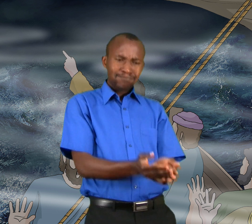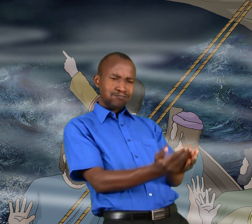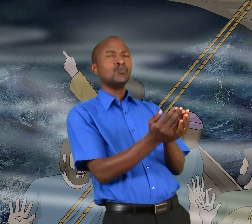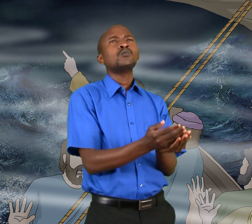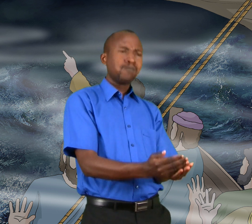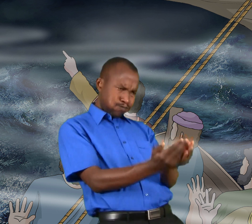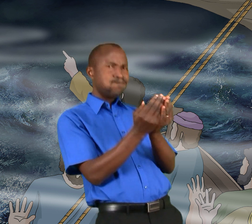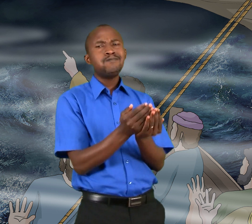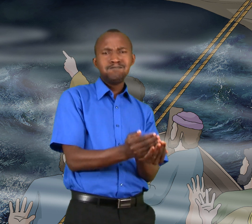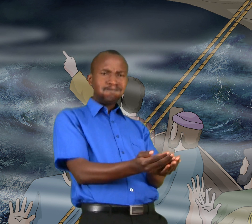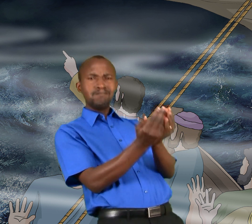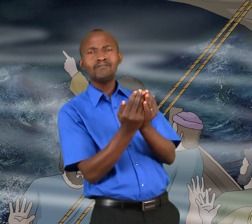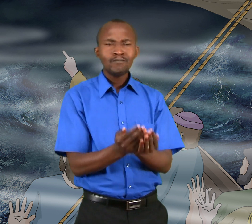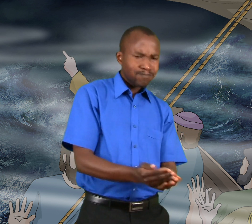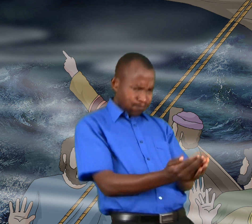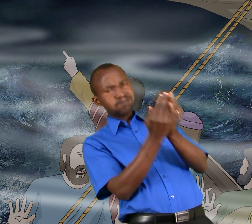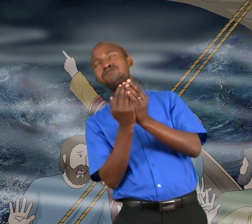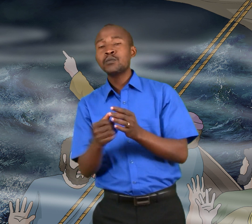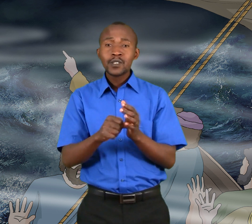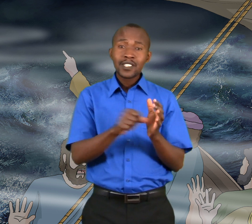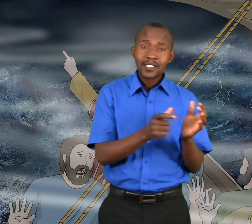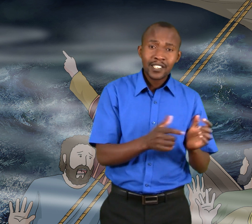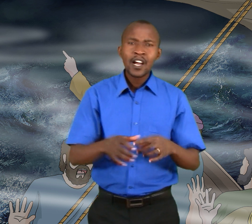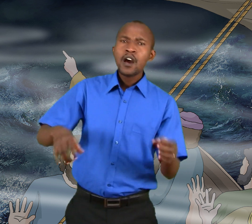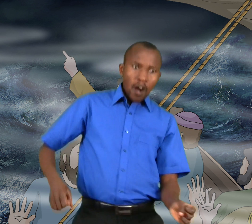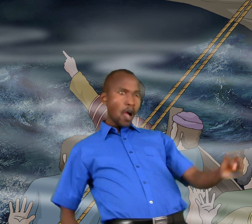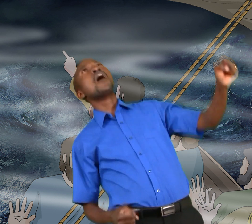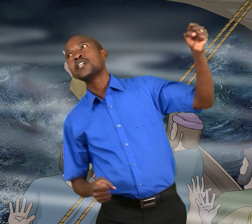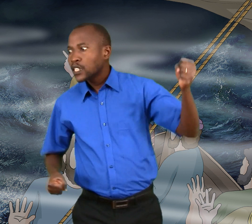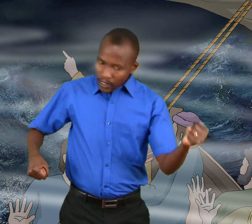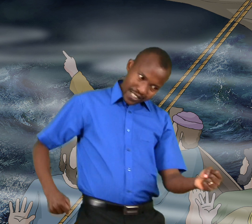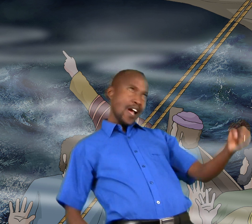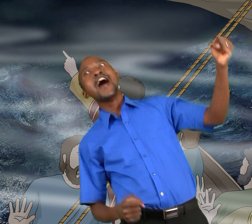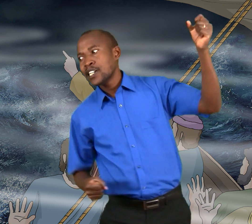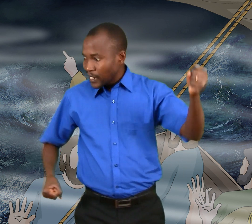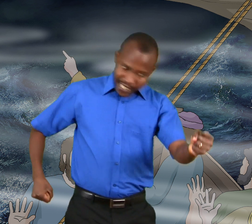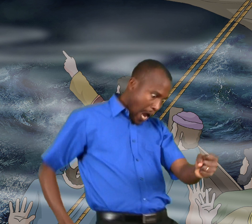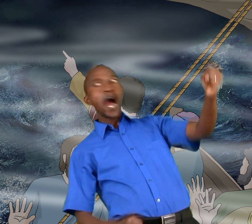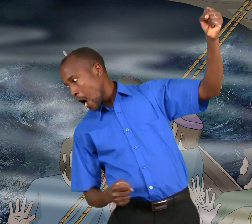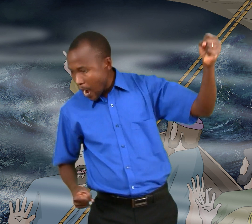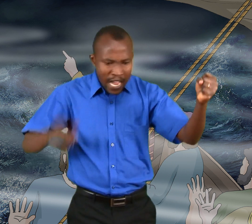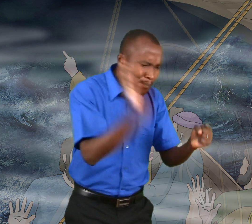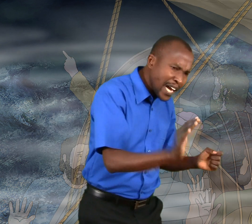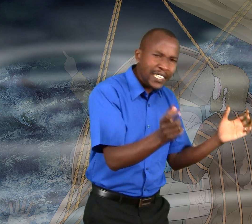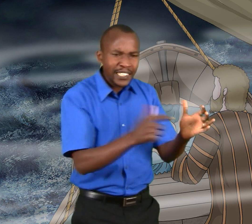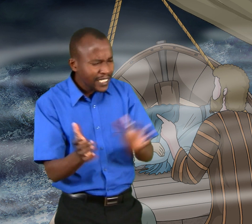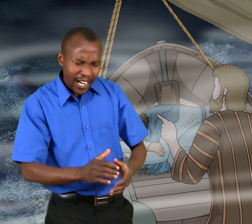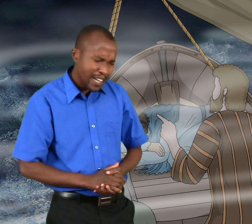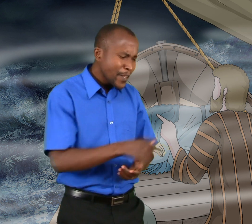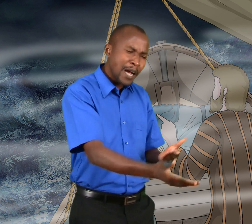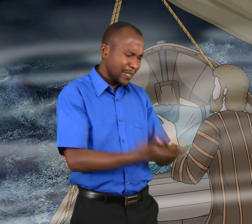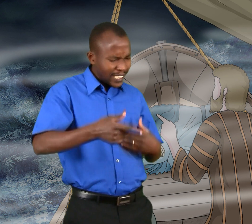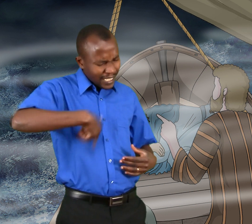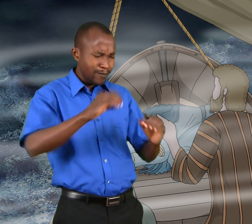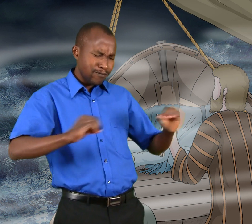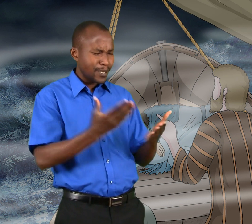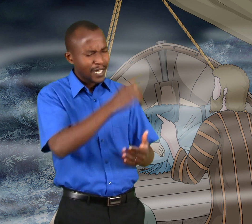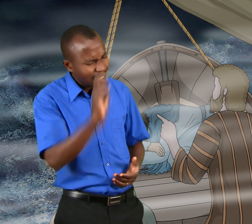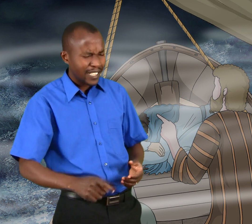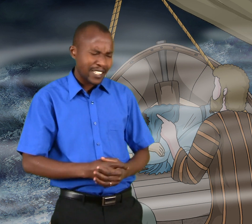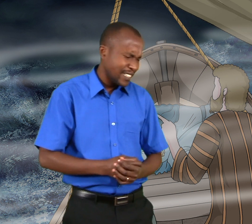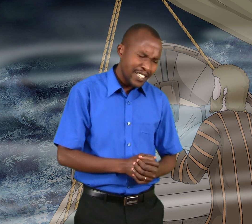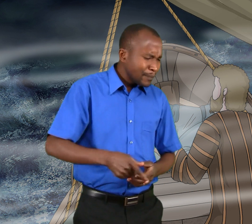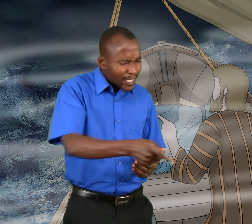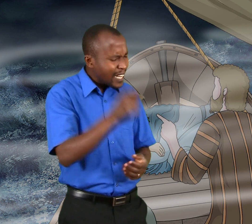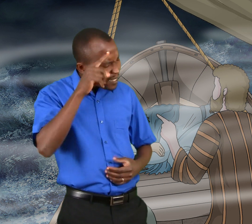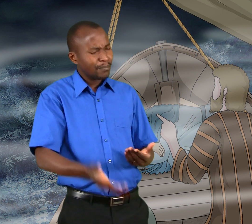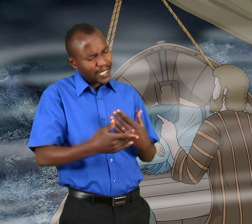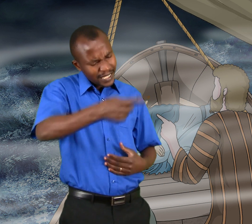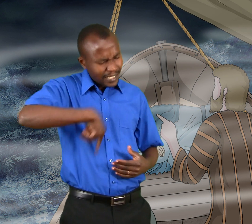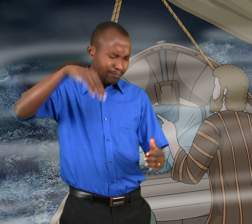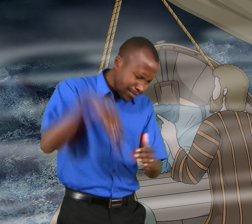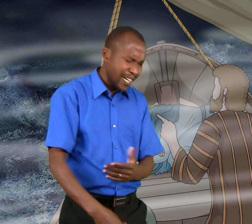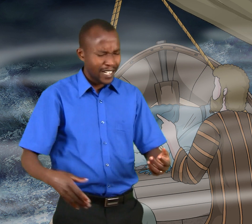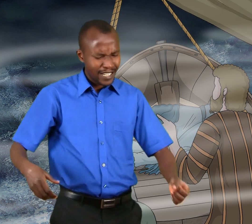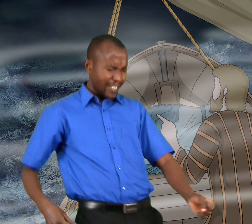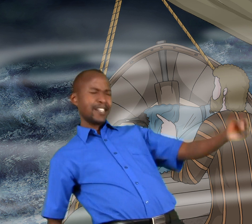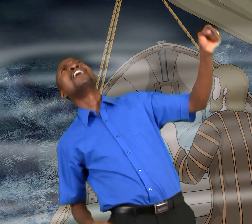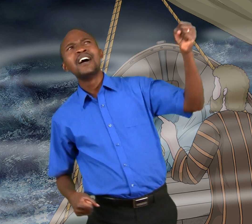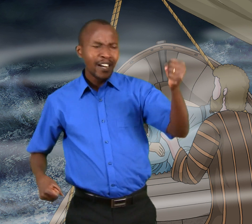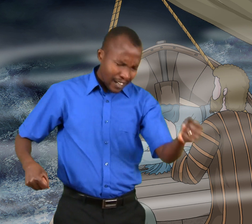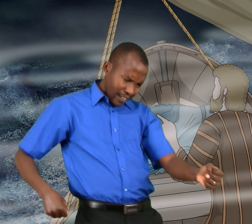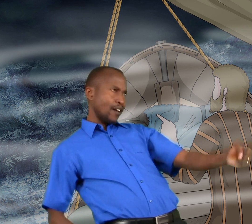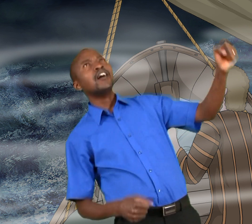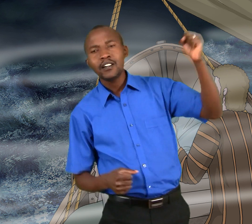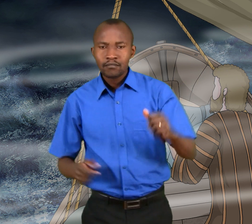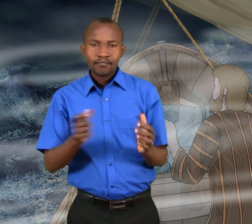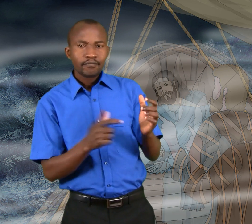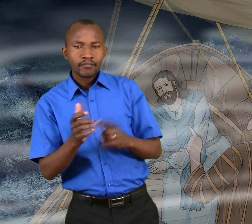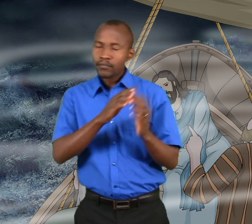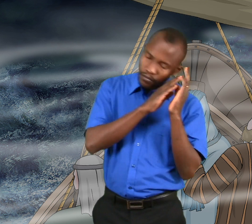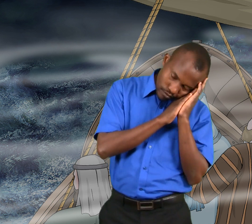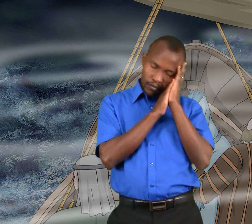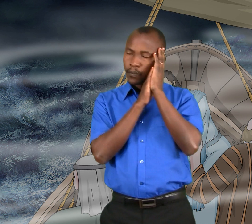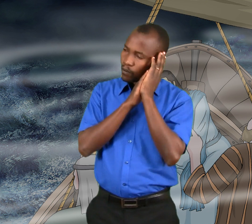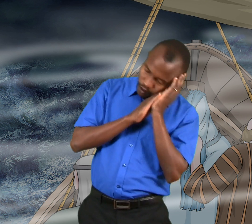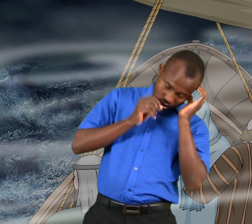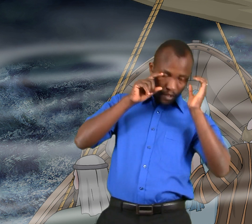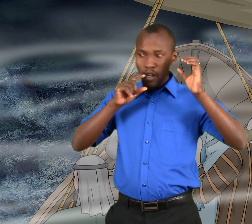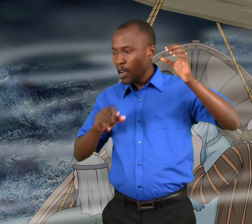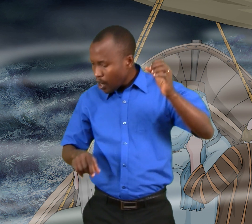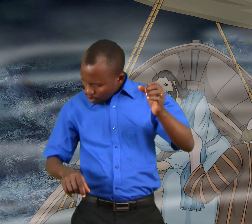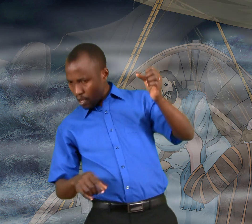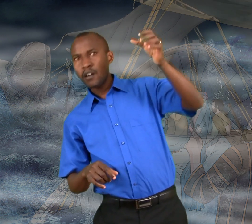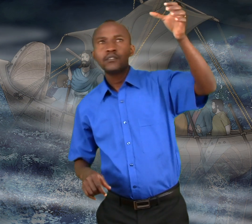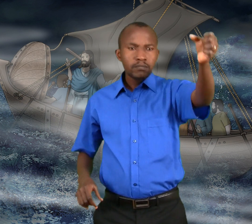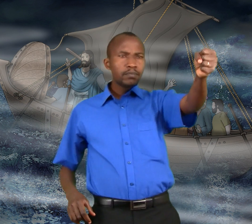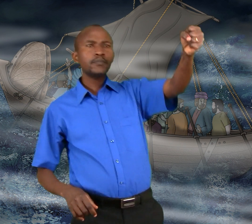So they woke Him and said, “Teacher, don’t You care that we are perishing?”